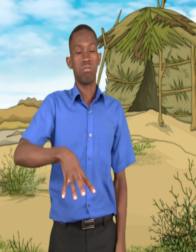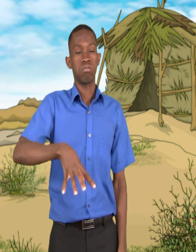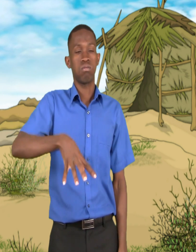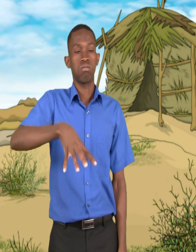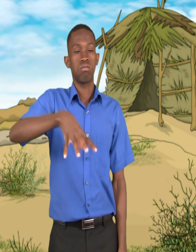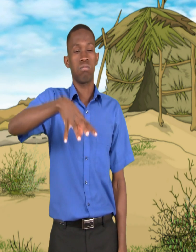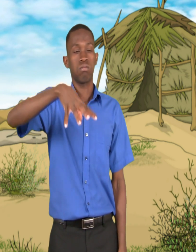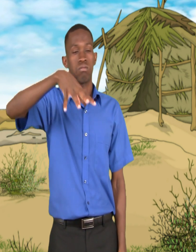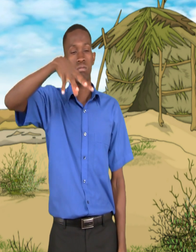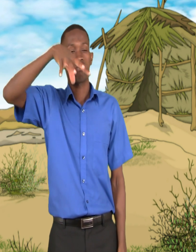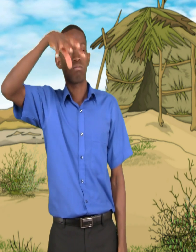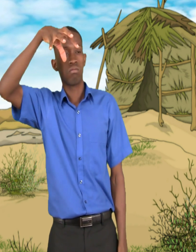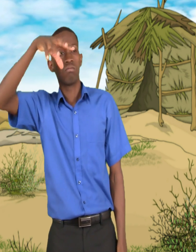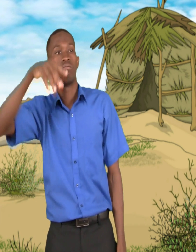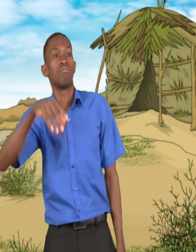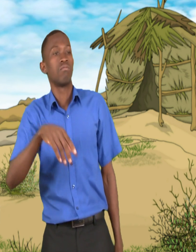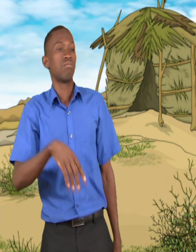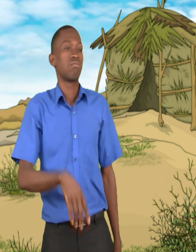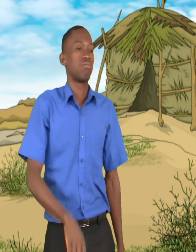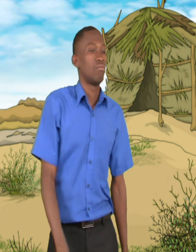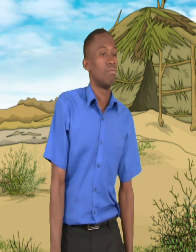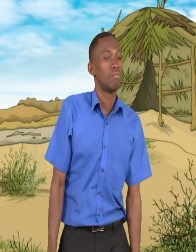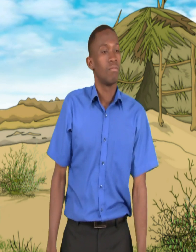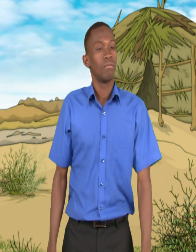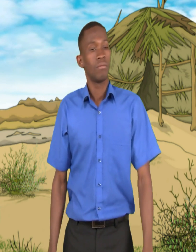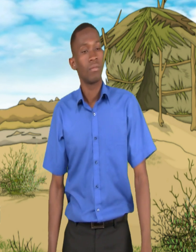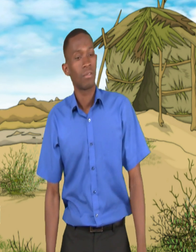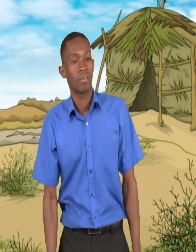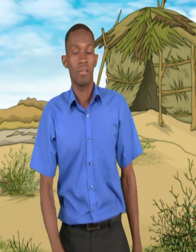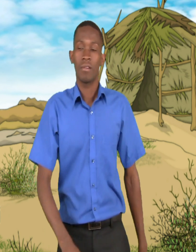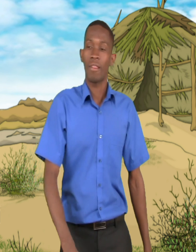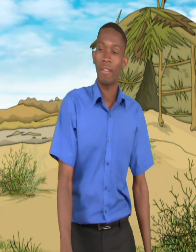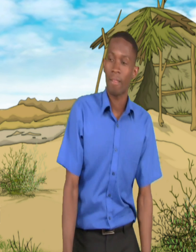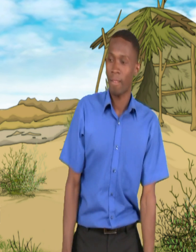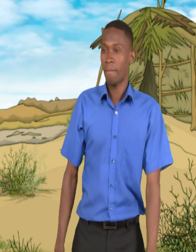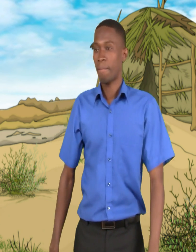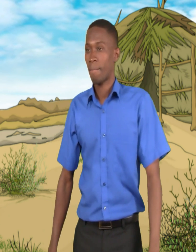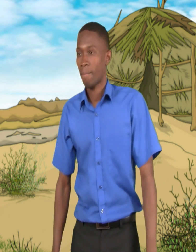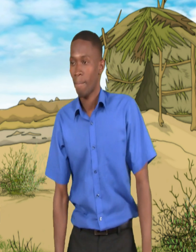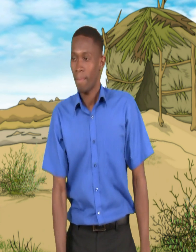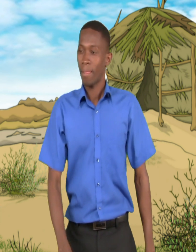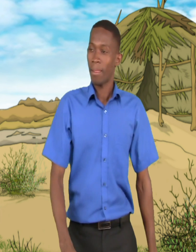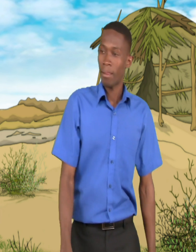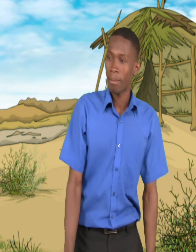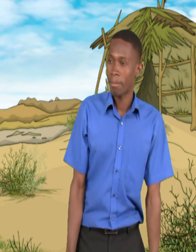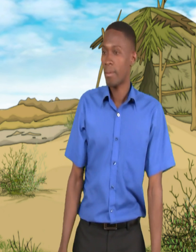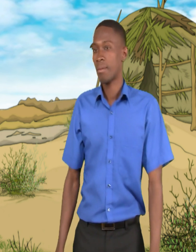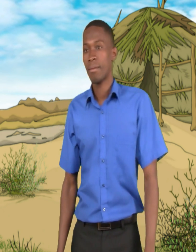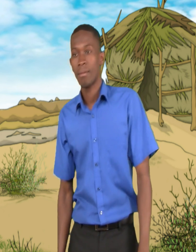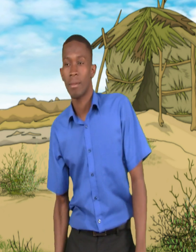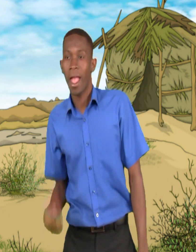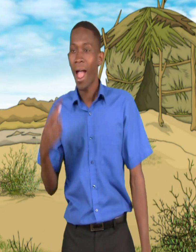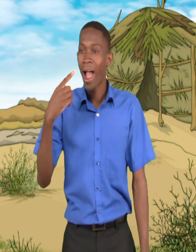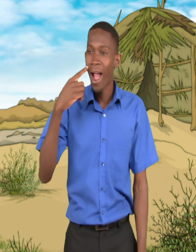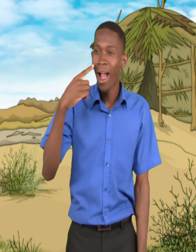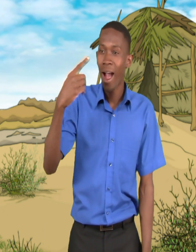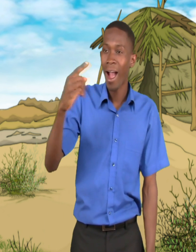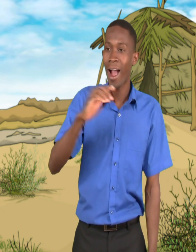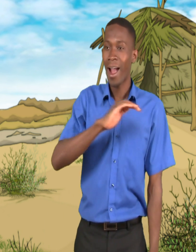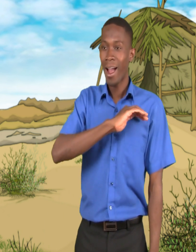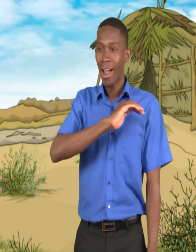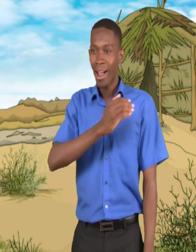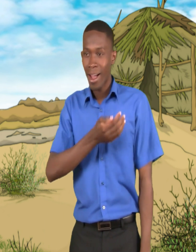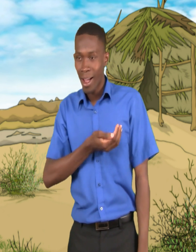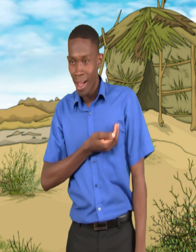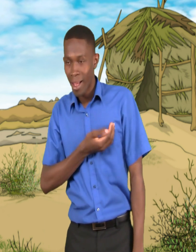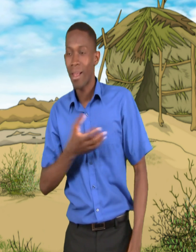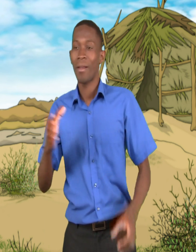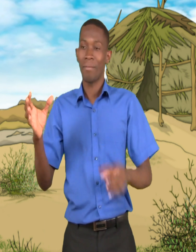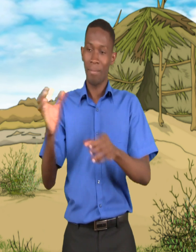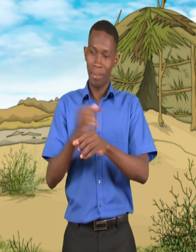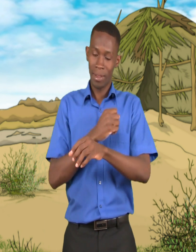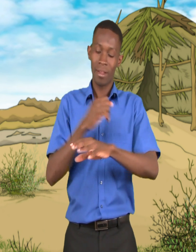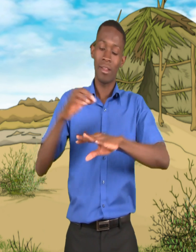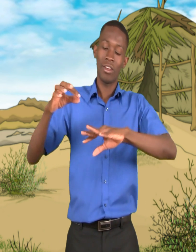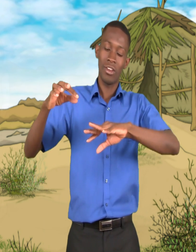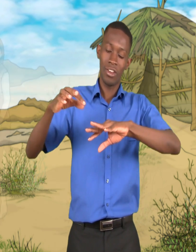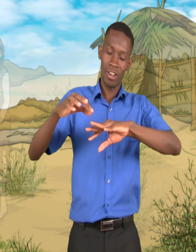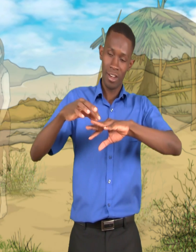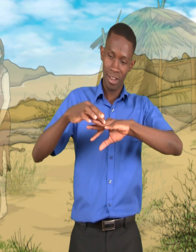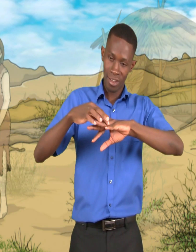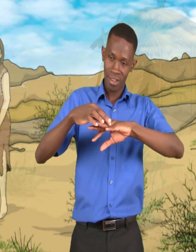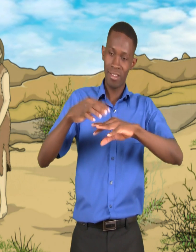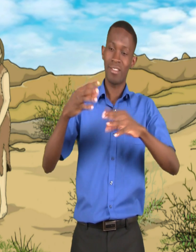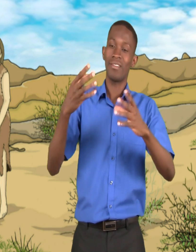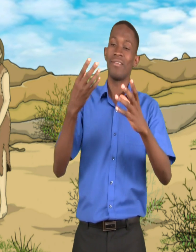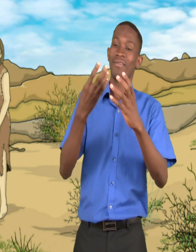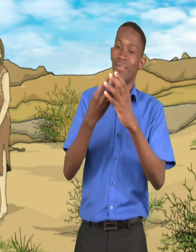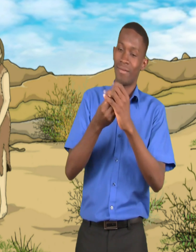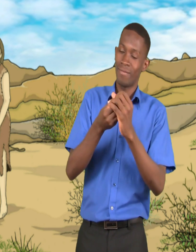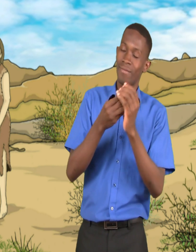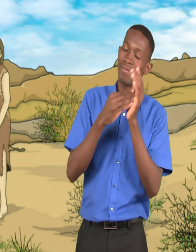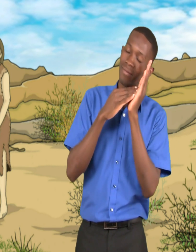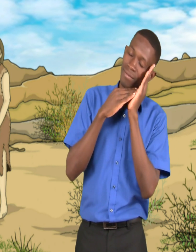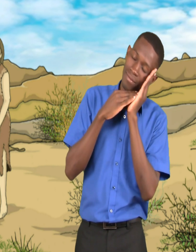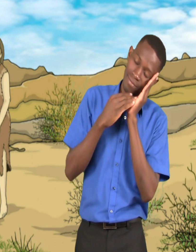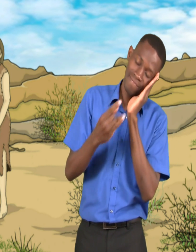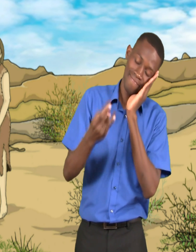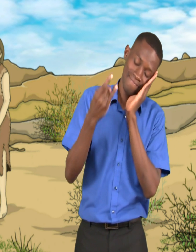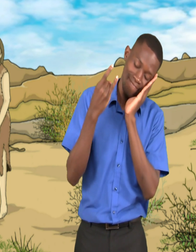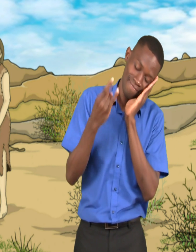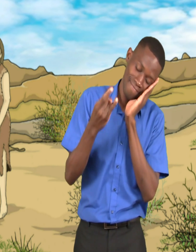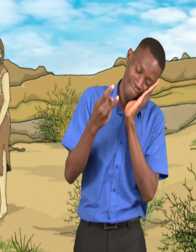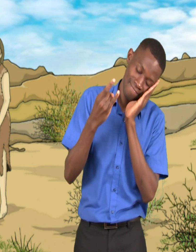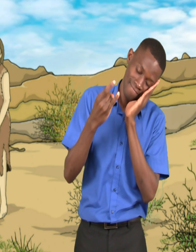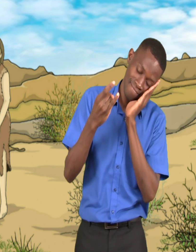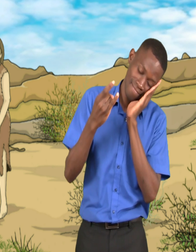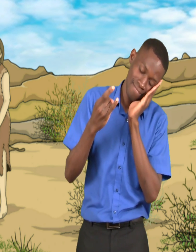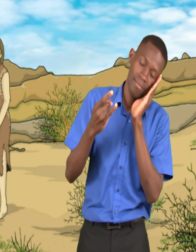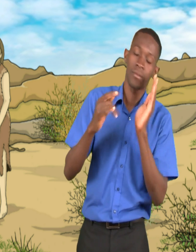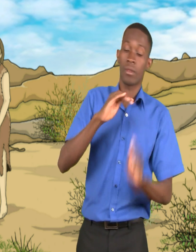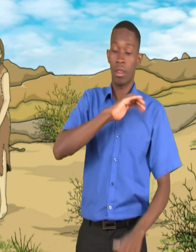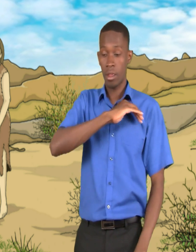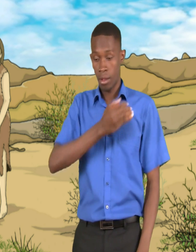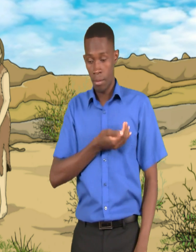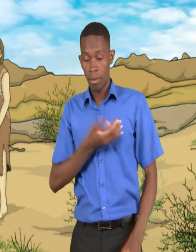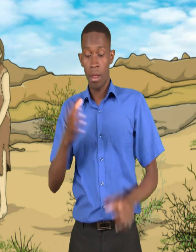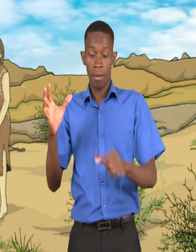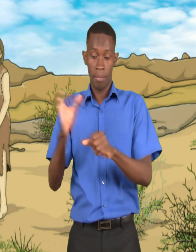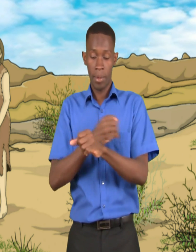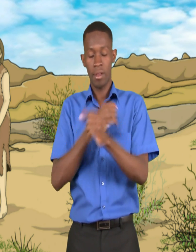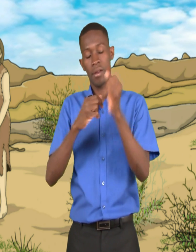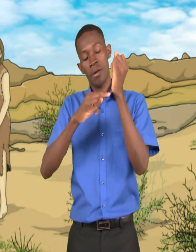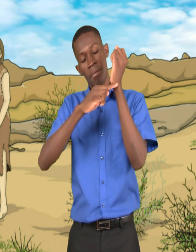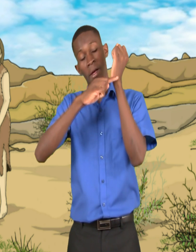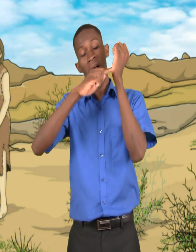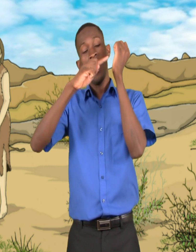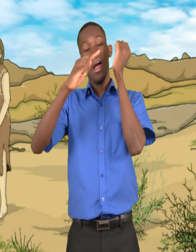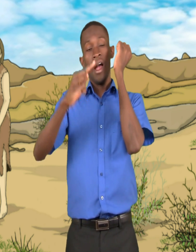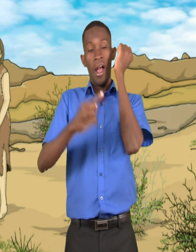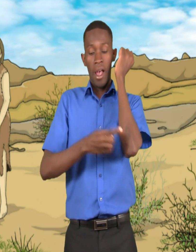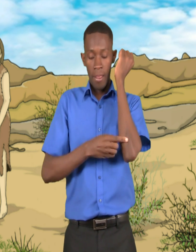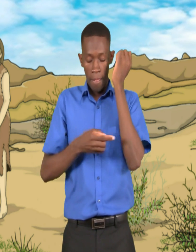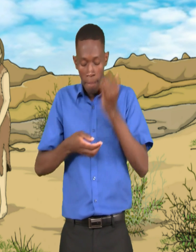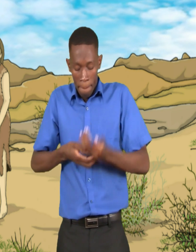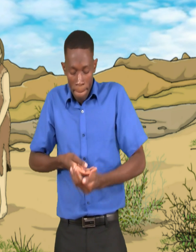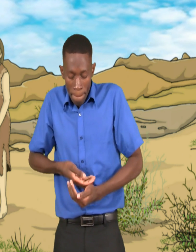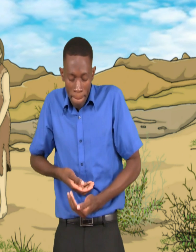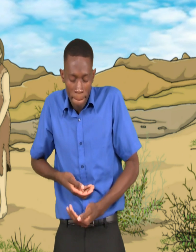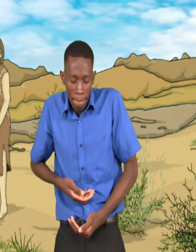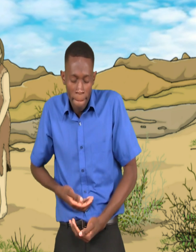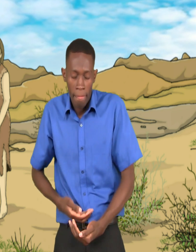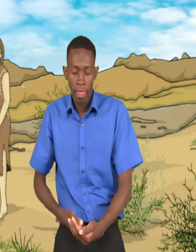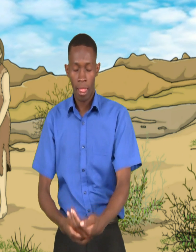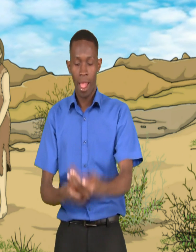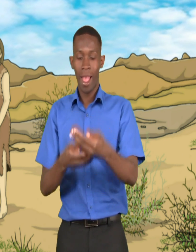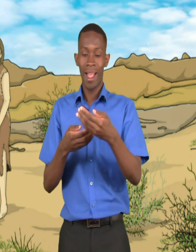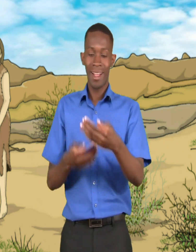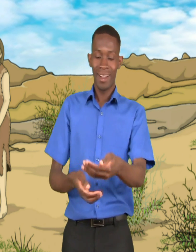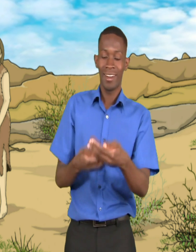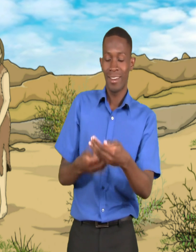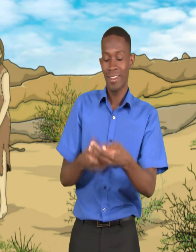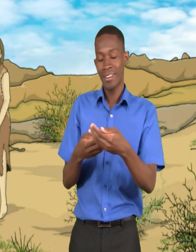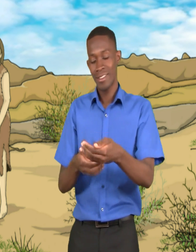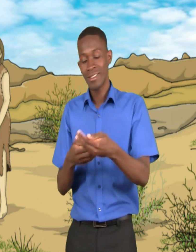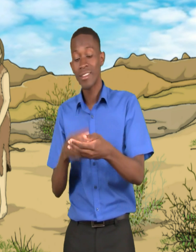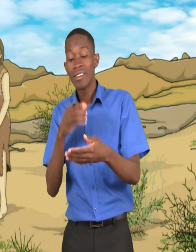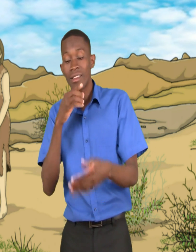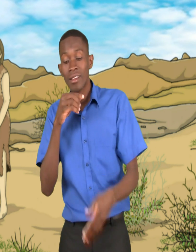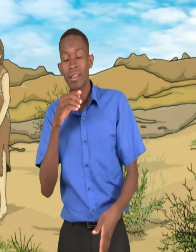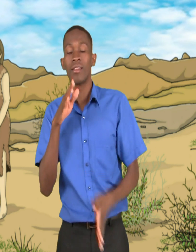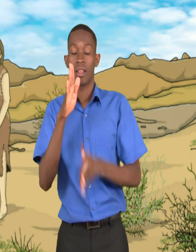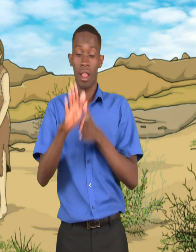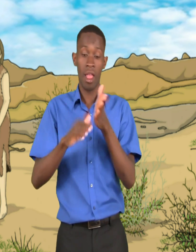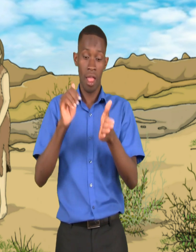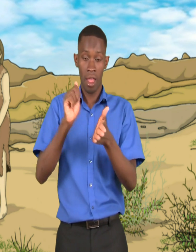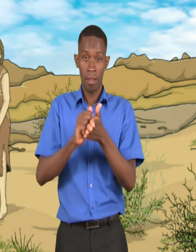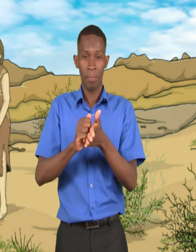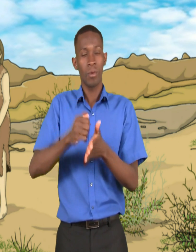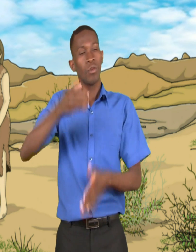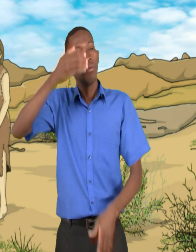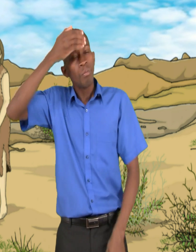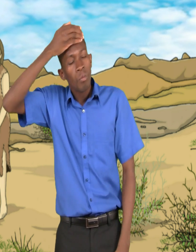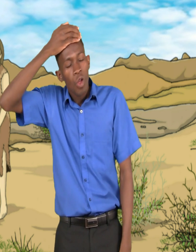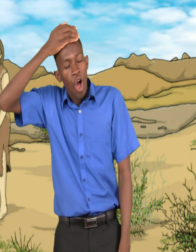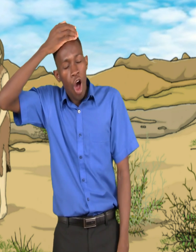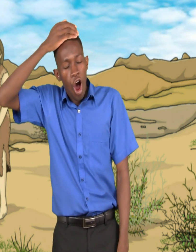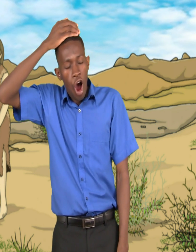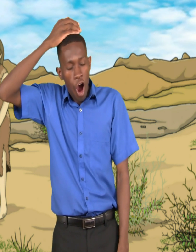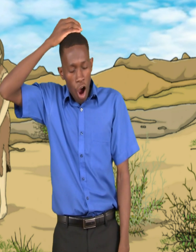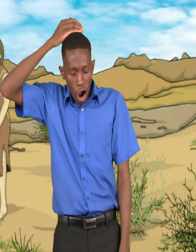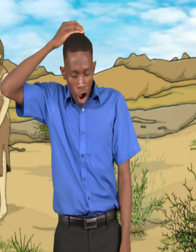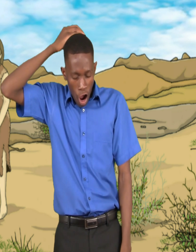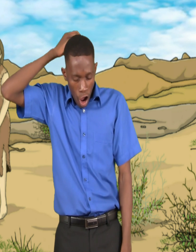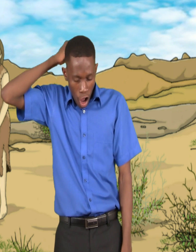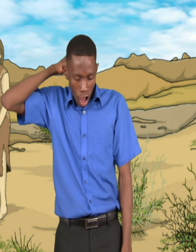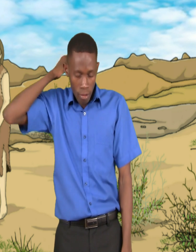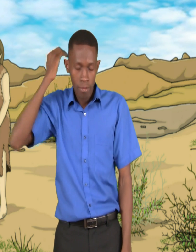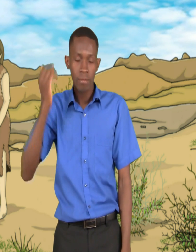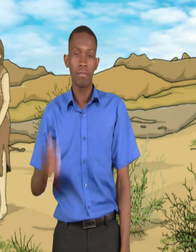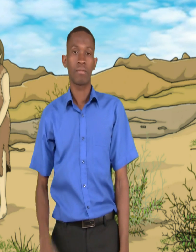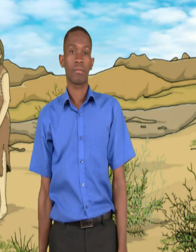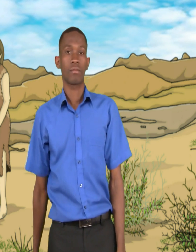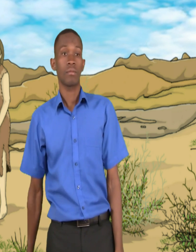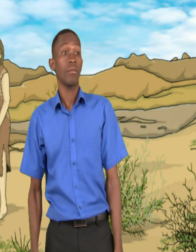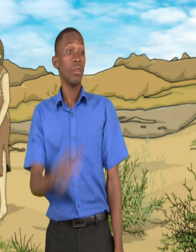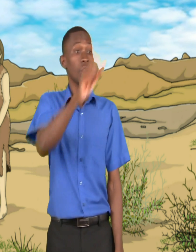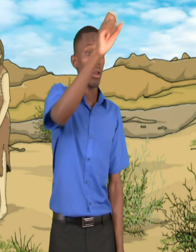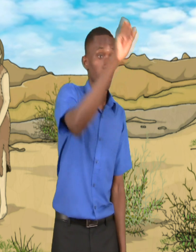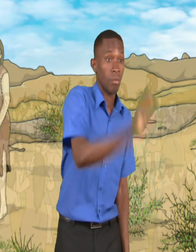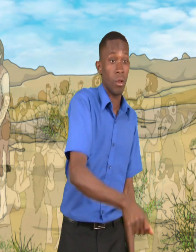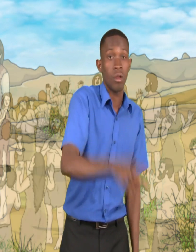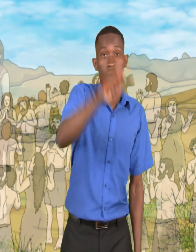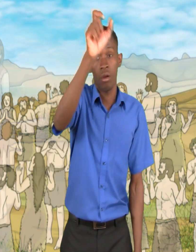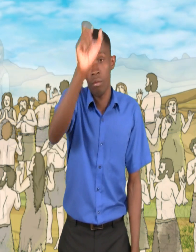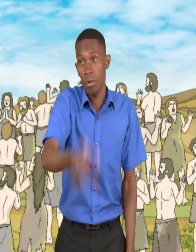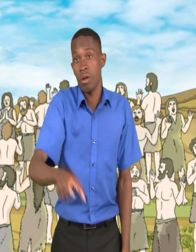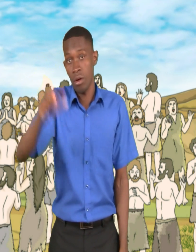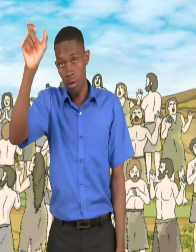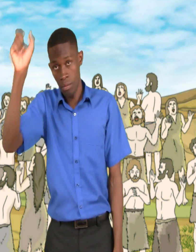And to Seth also a son was born, and he called him Enosh.